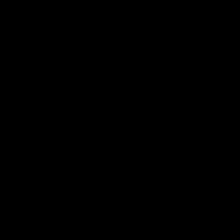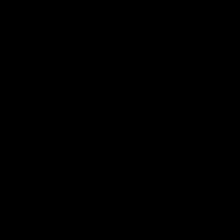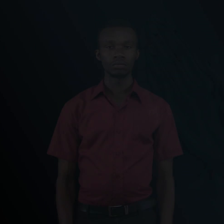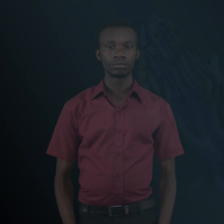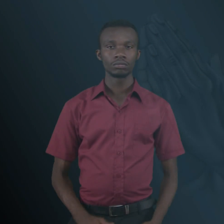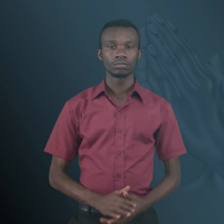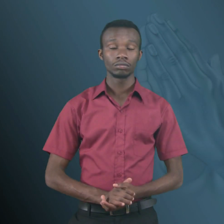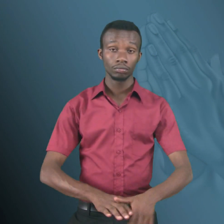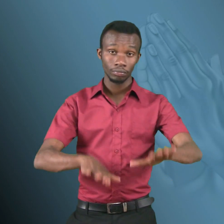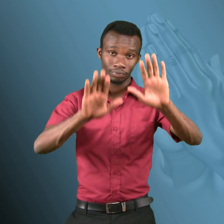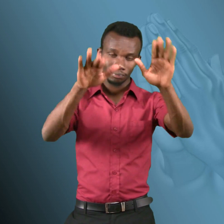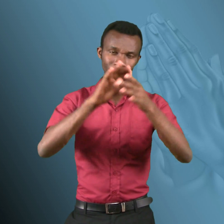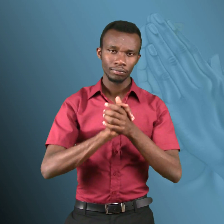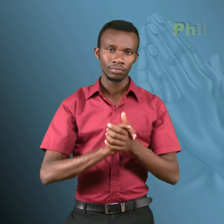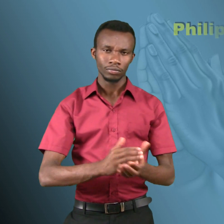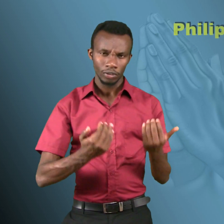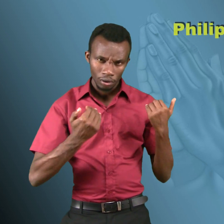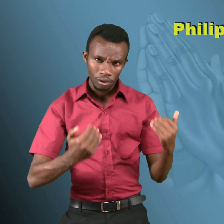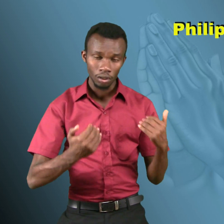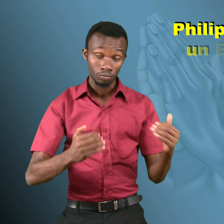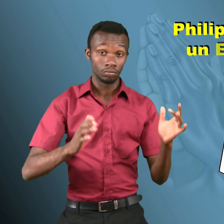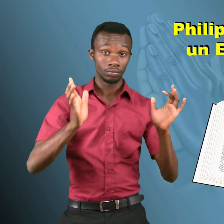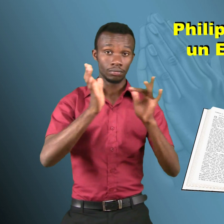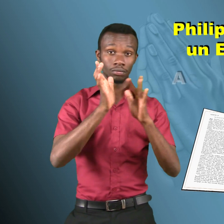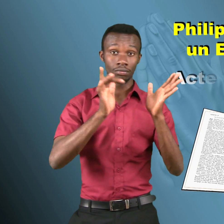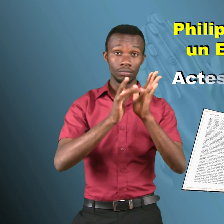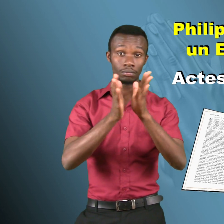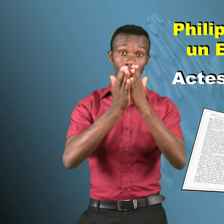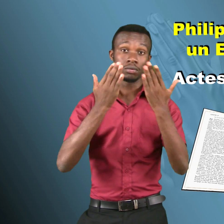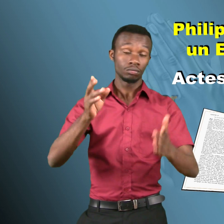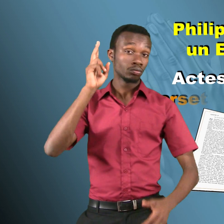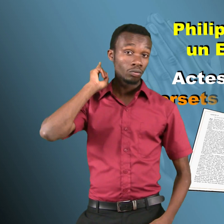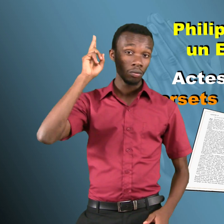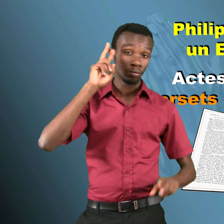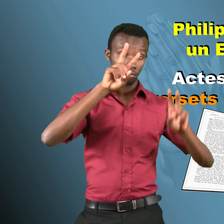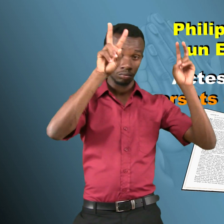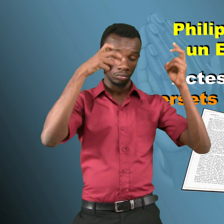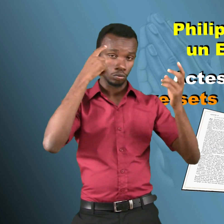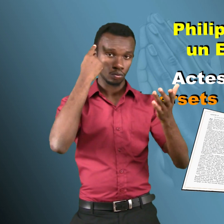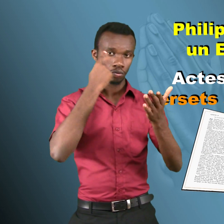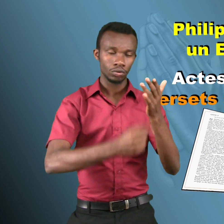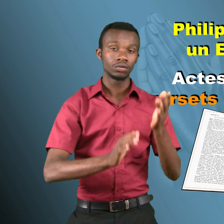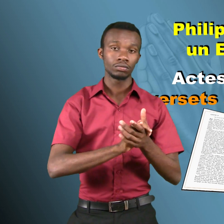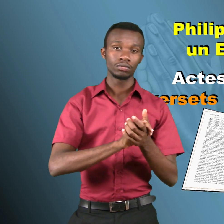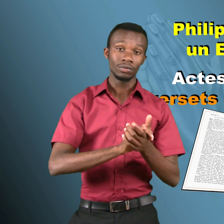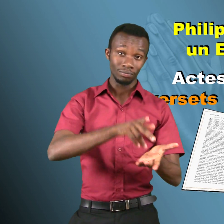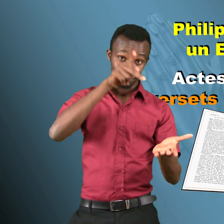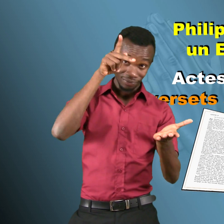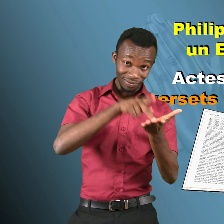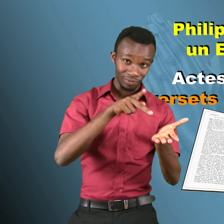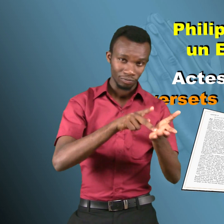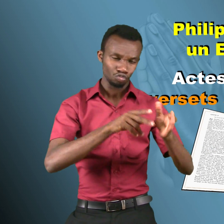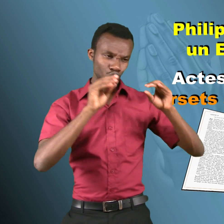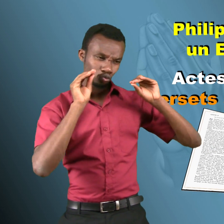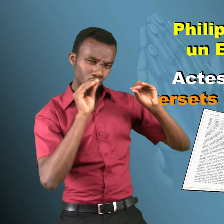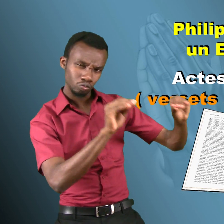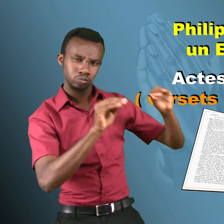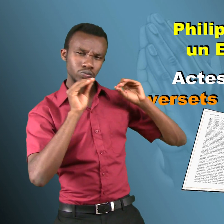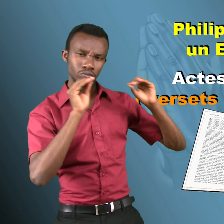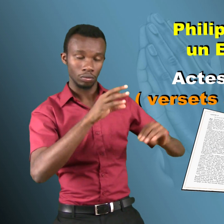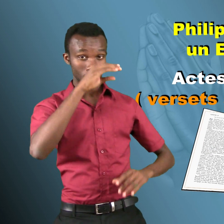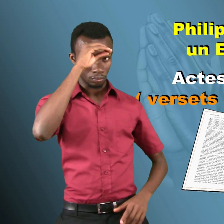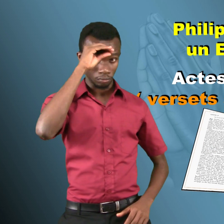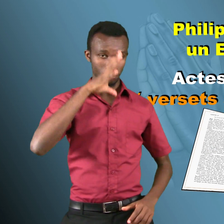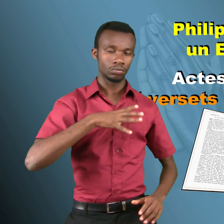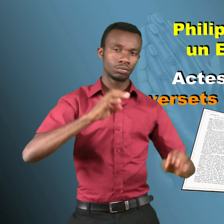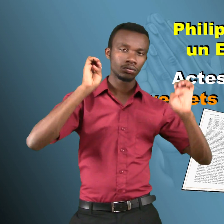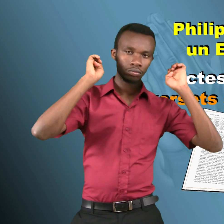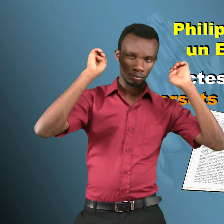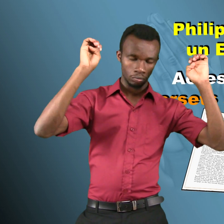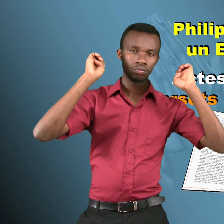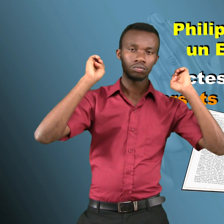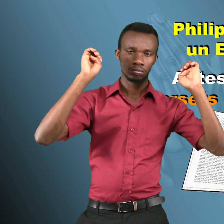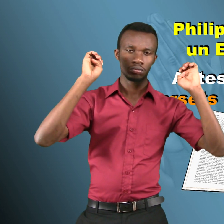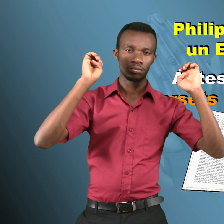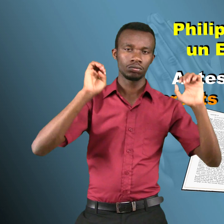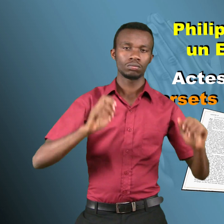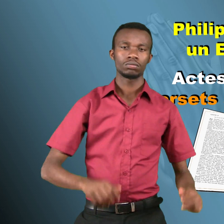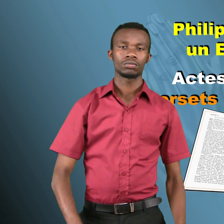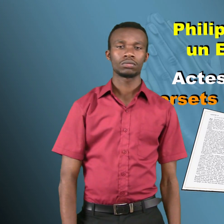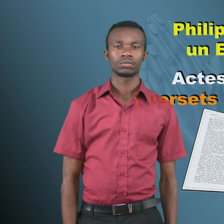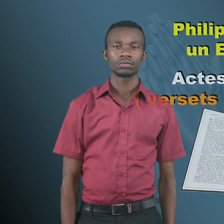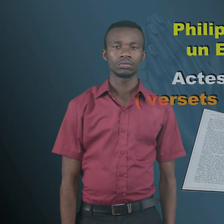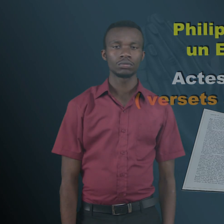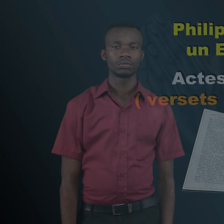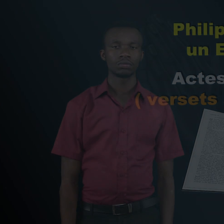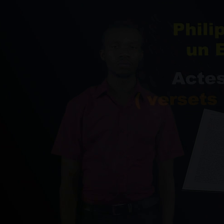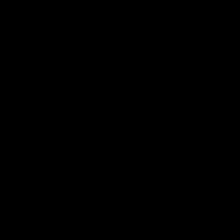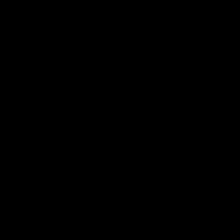Philip and the Ethiopia man